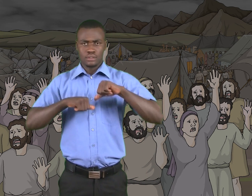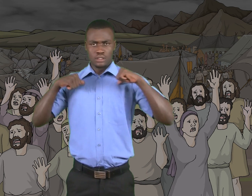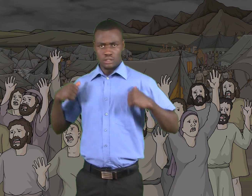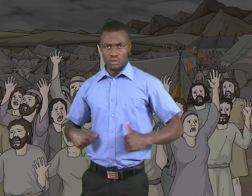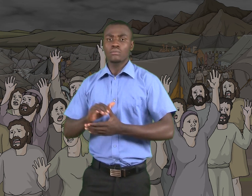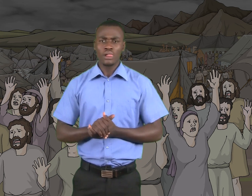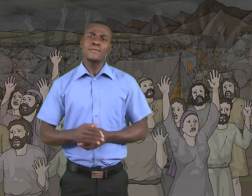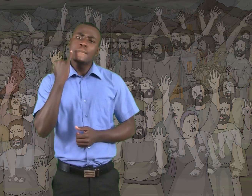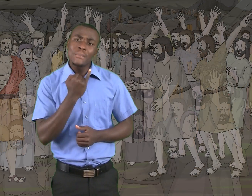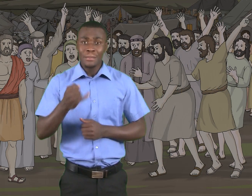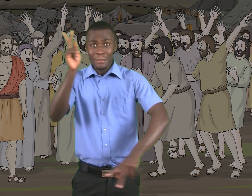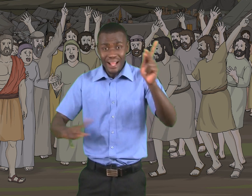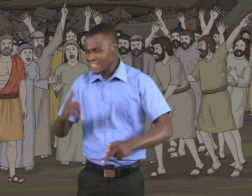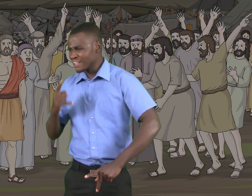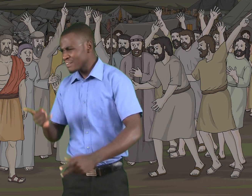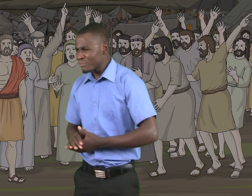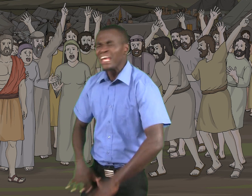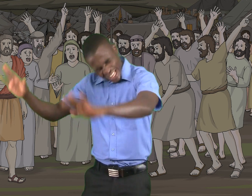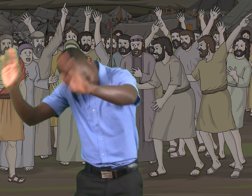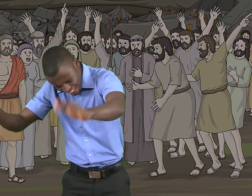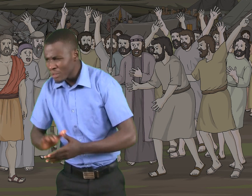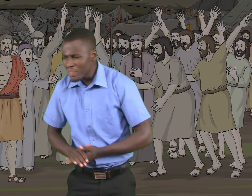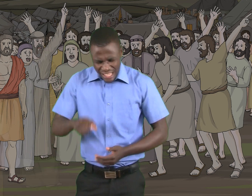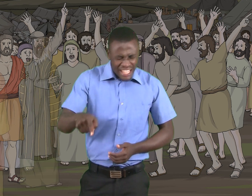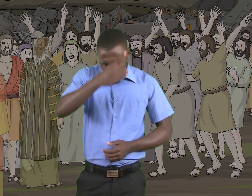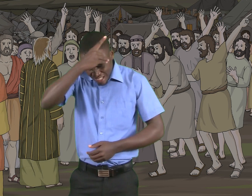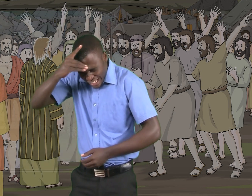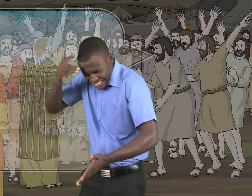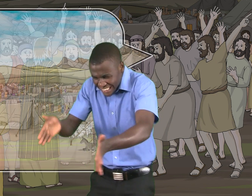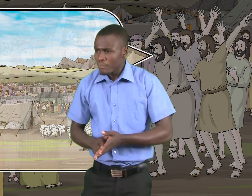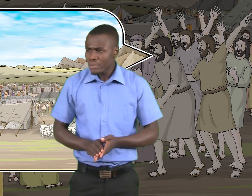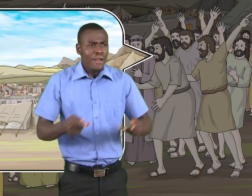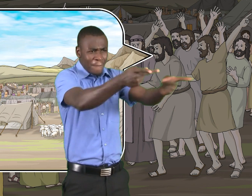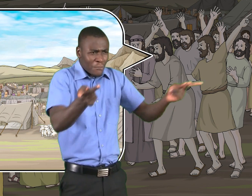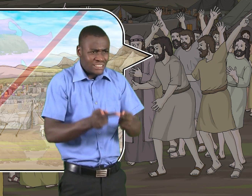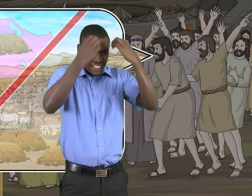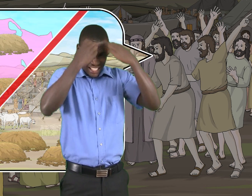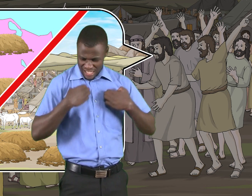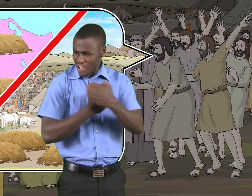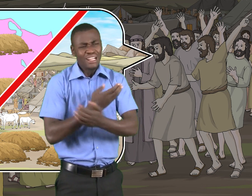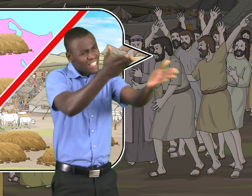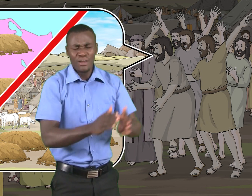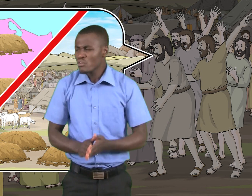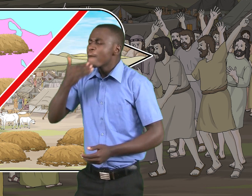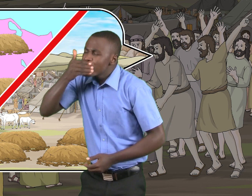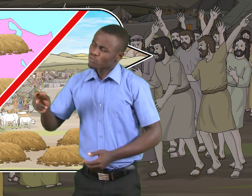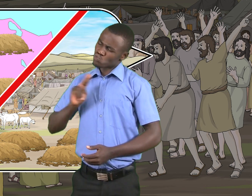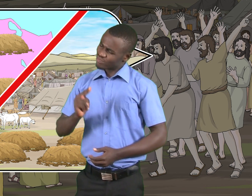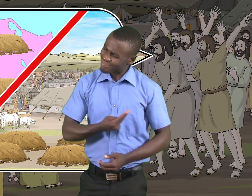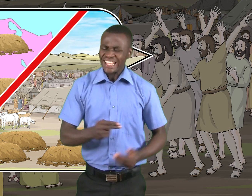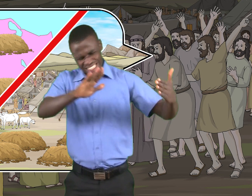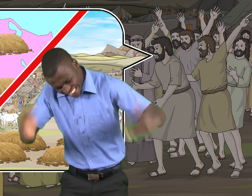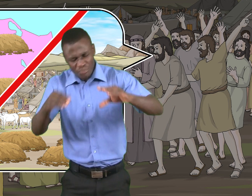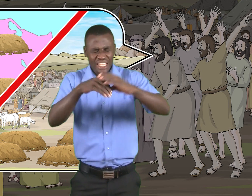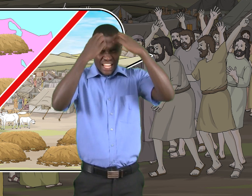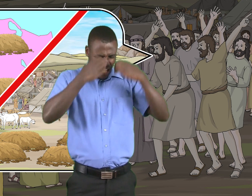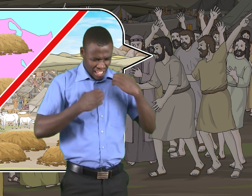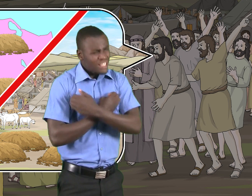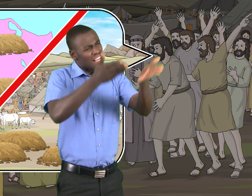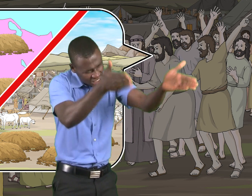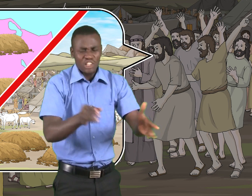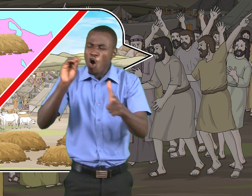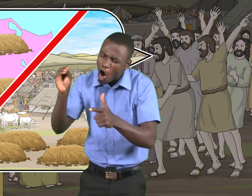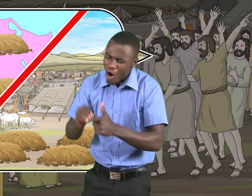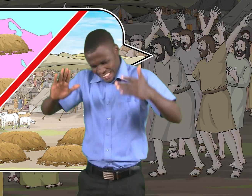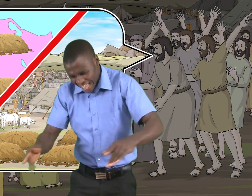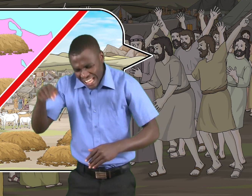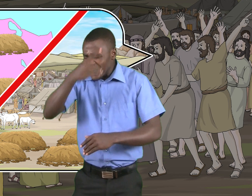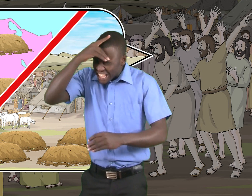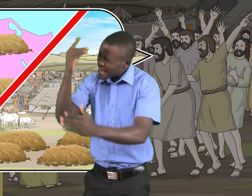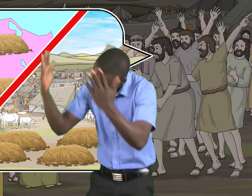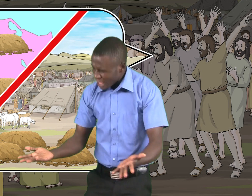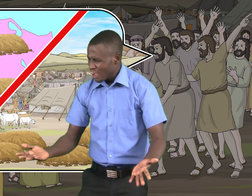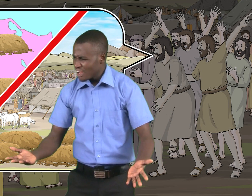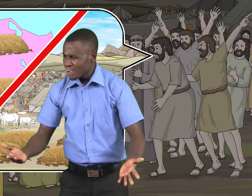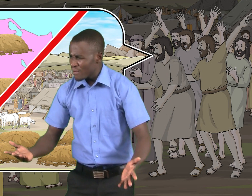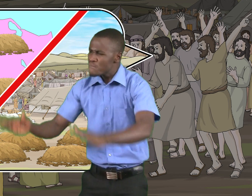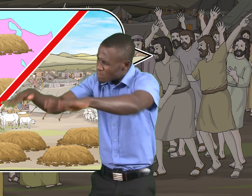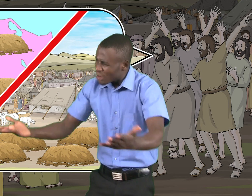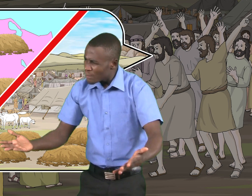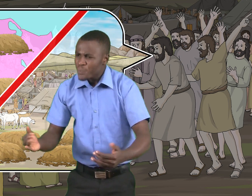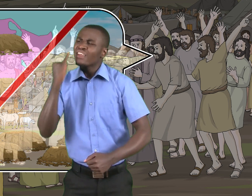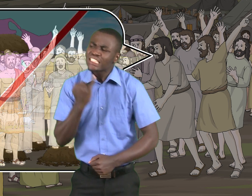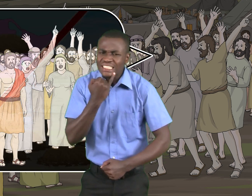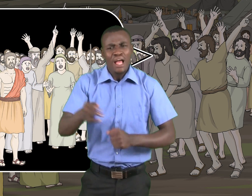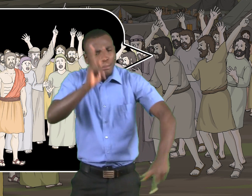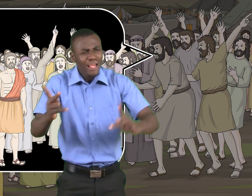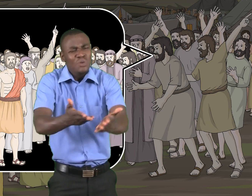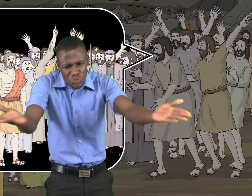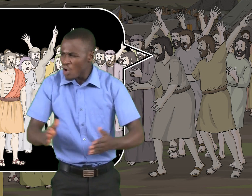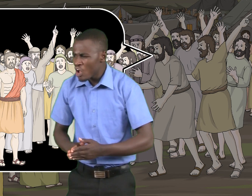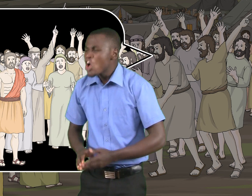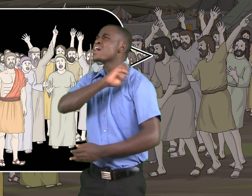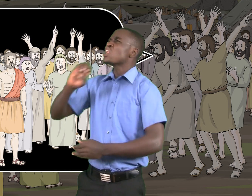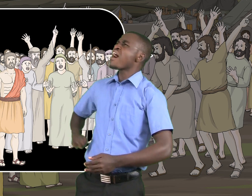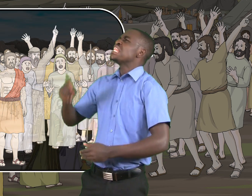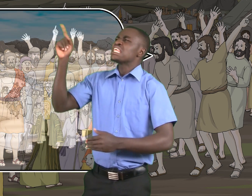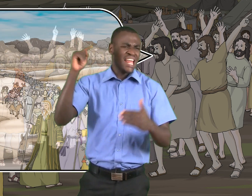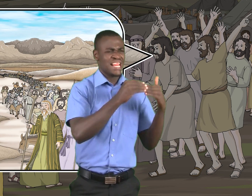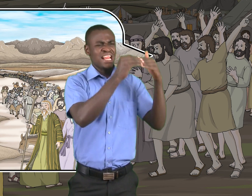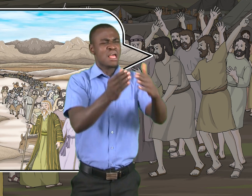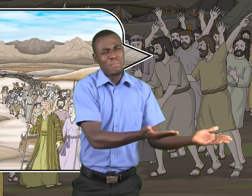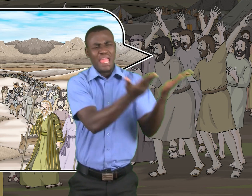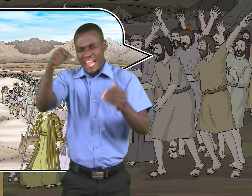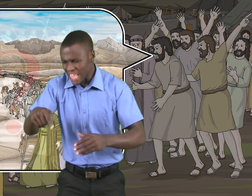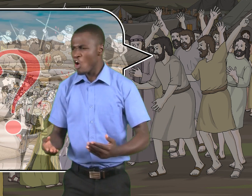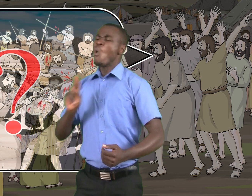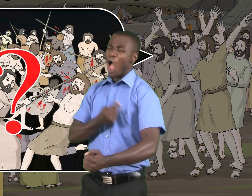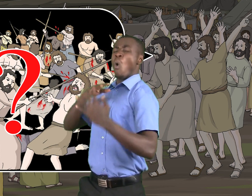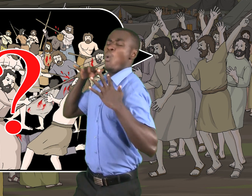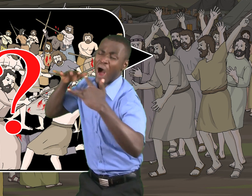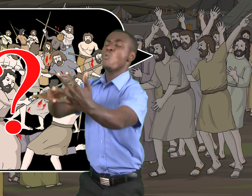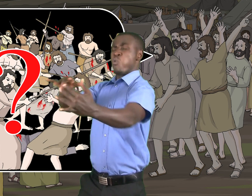All the Israelites grumbled against Moses and Aaron, and the whole congregation said to them, “If only we had died in the land of Egypt, or if only we had died in this wilderness!